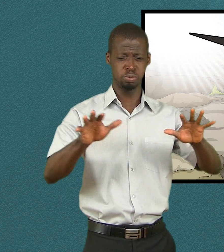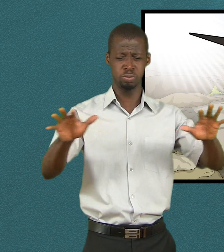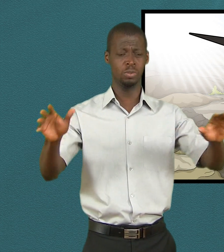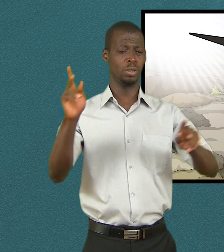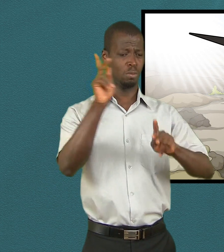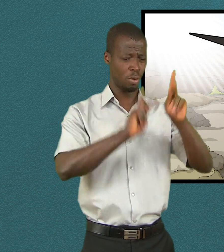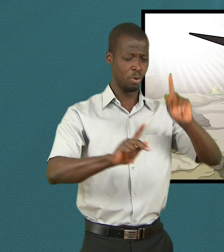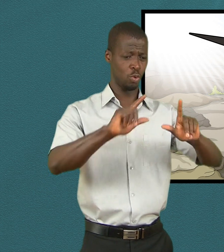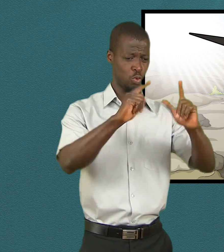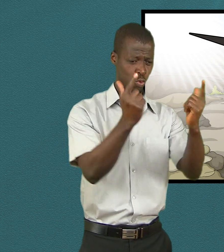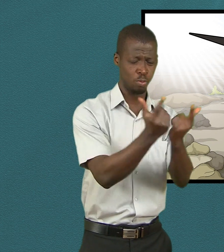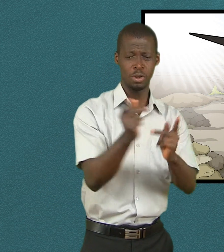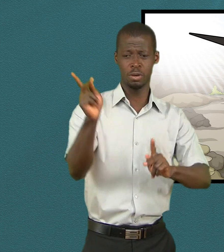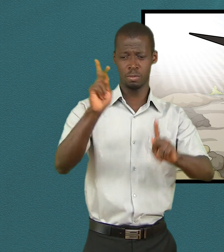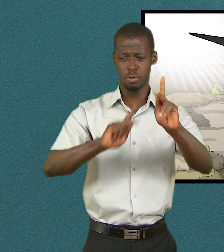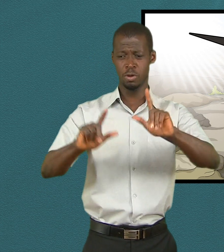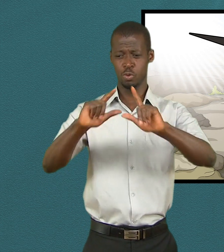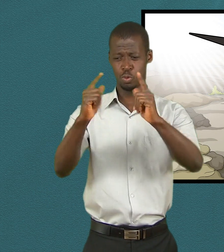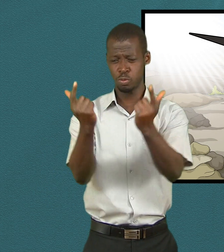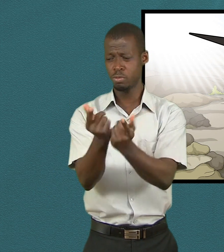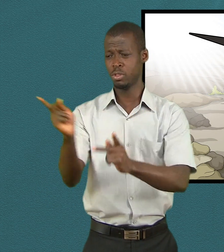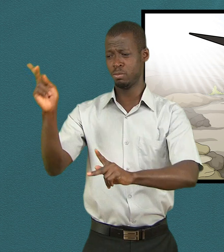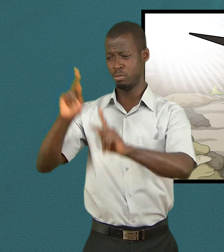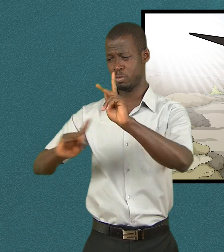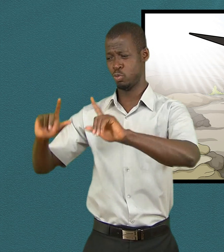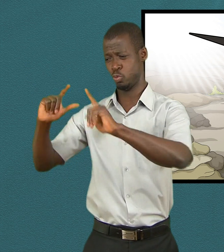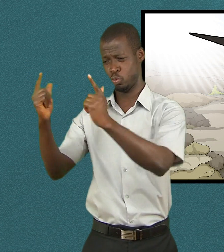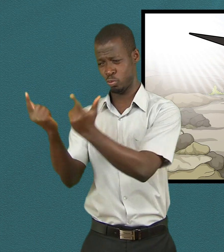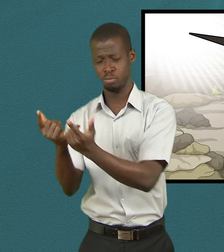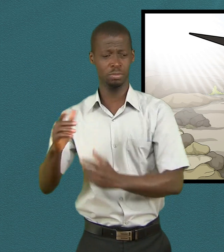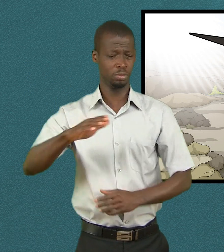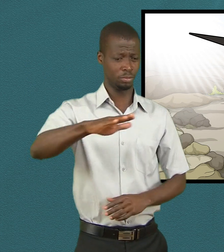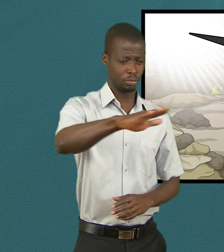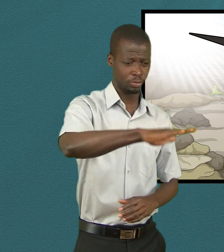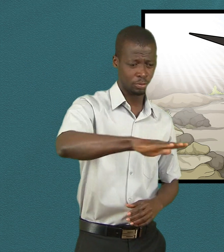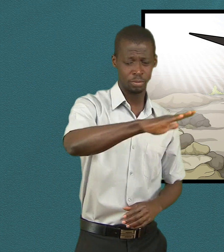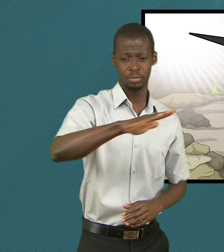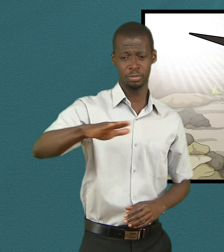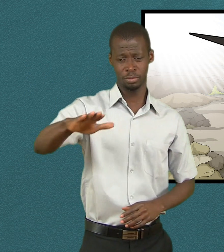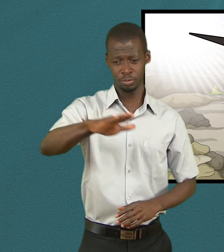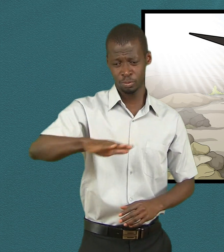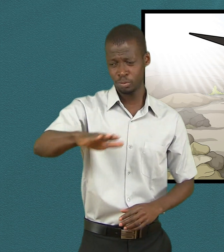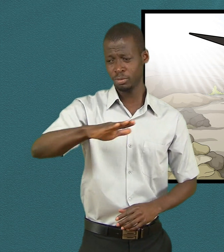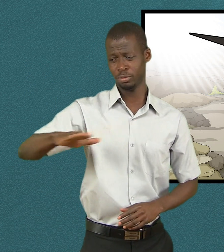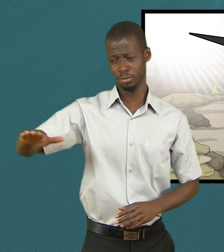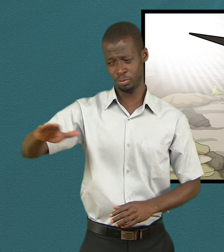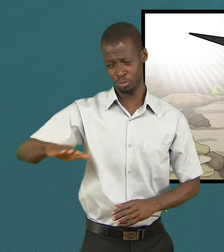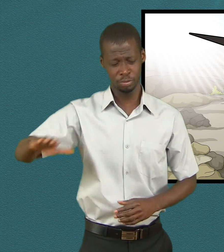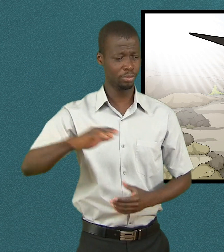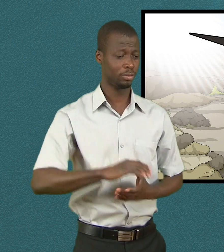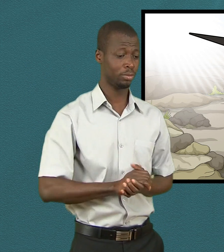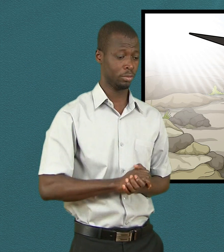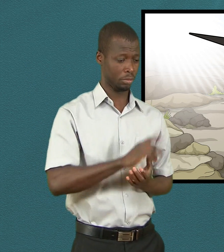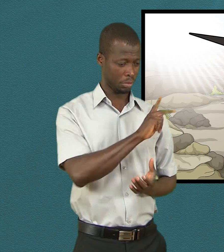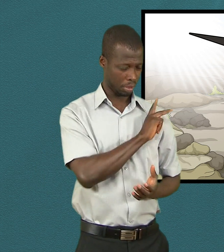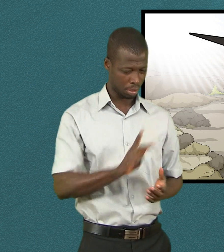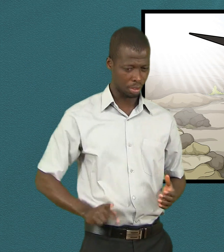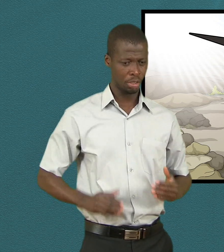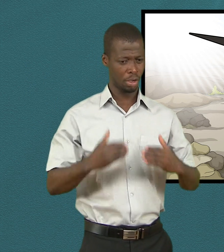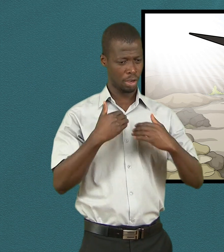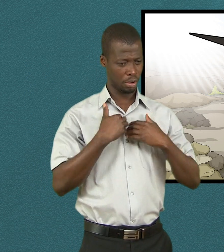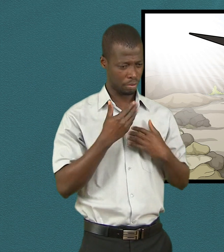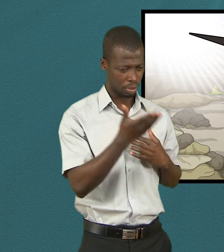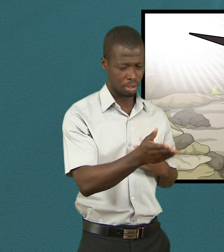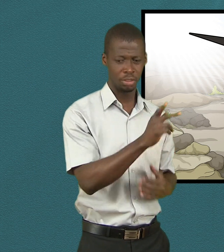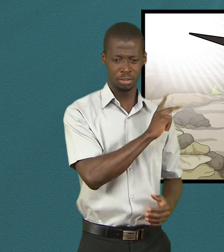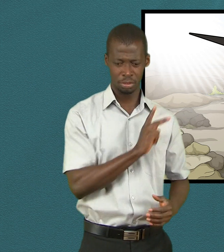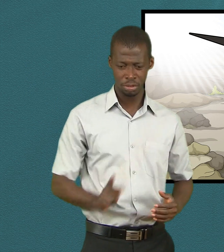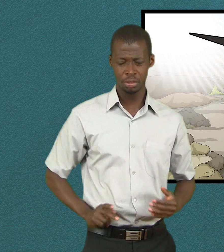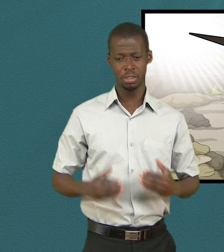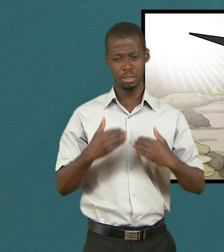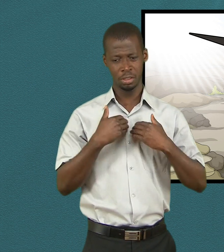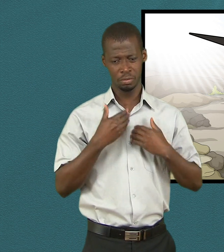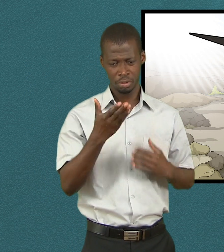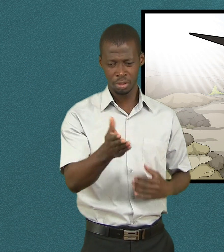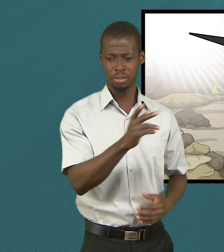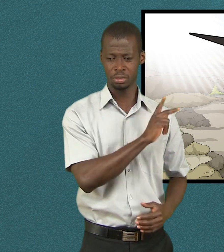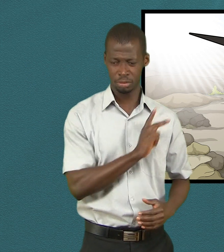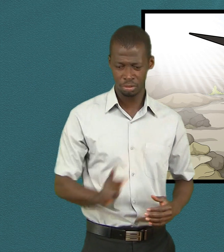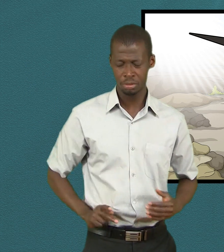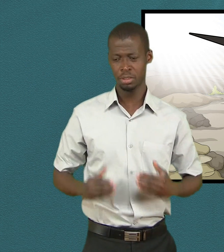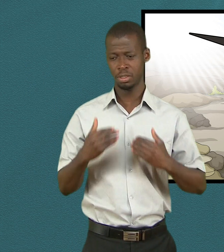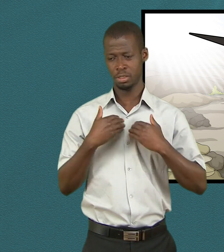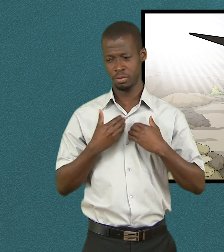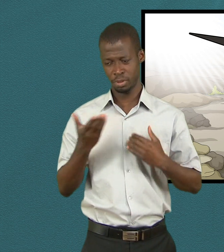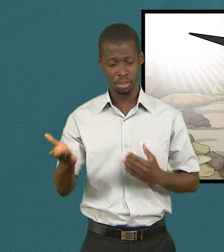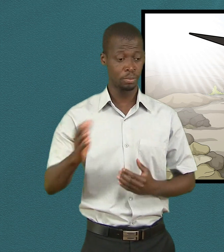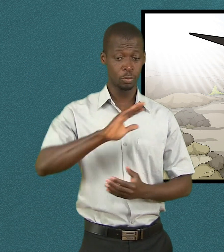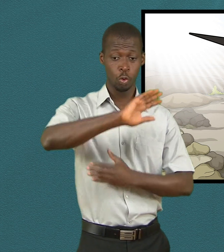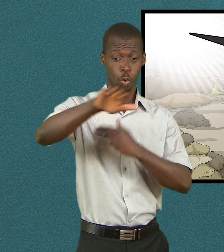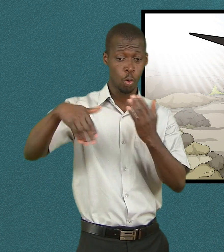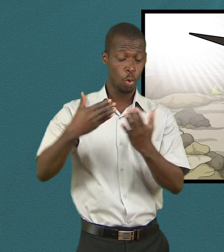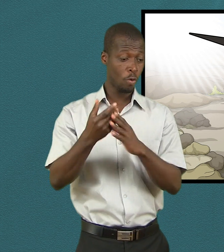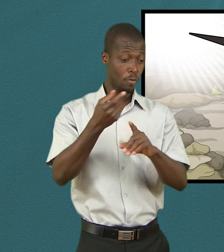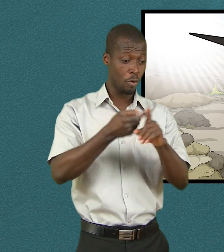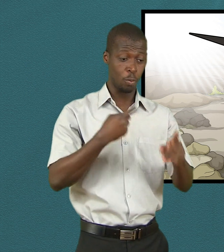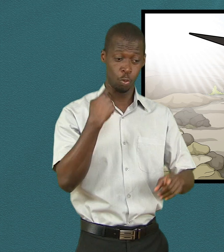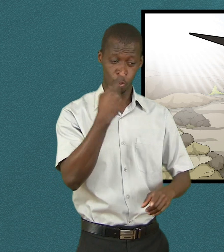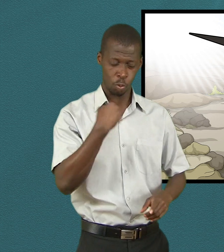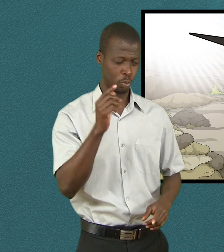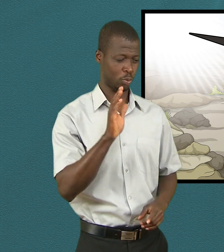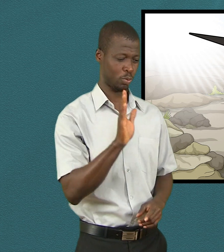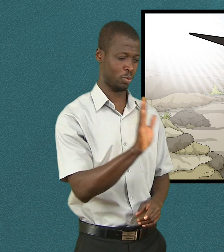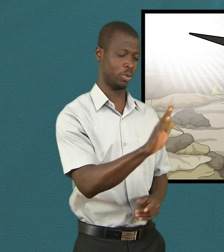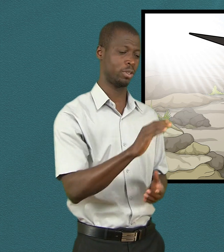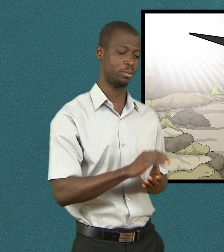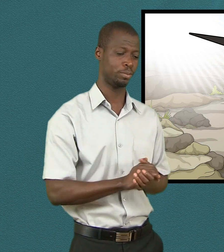I will make nations of you, and kings will descend from you.